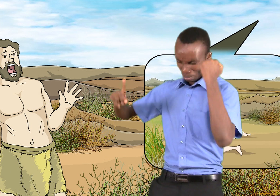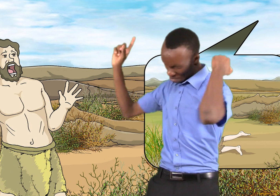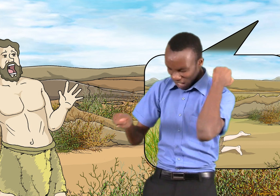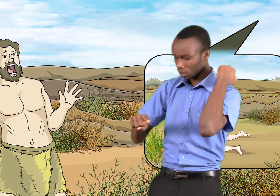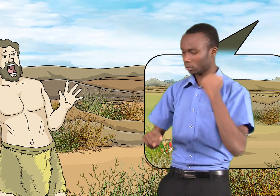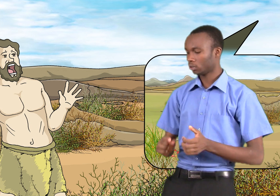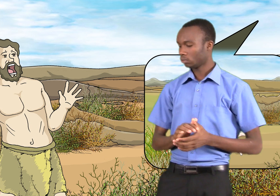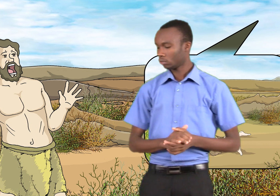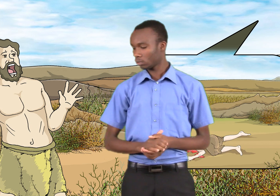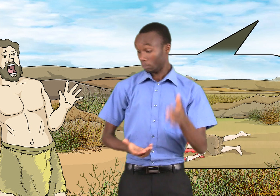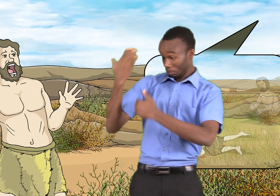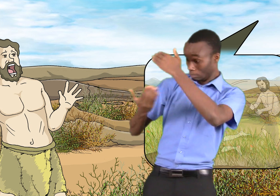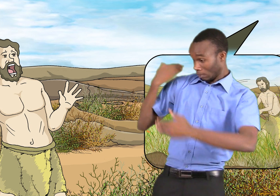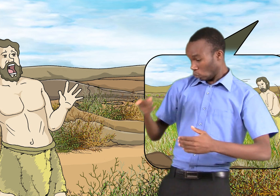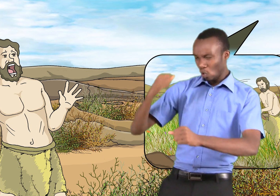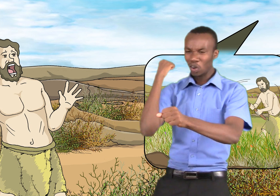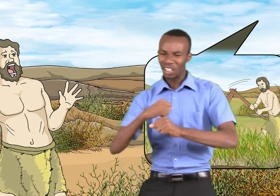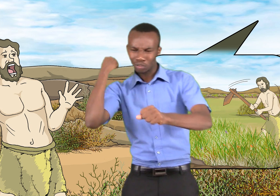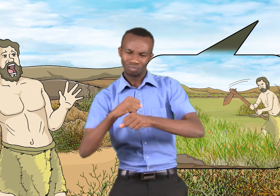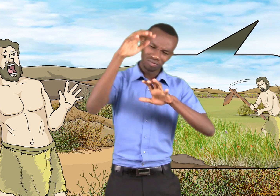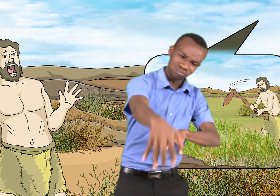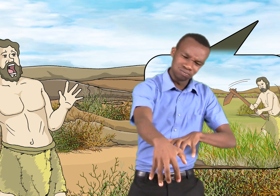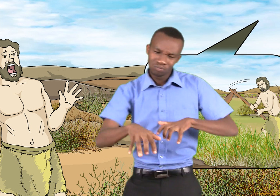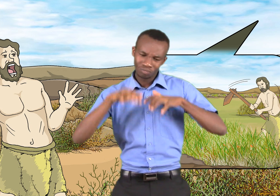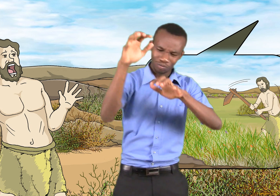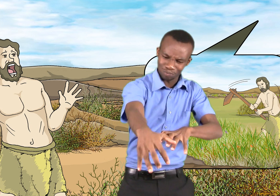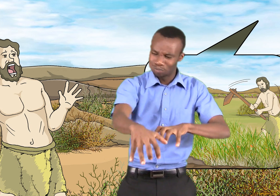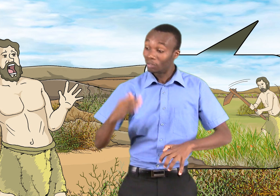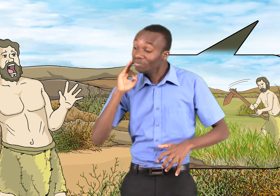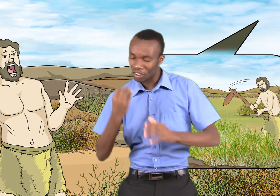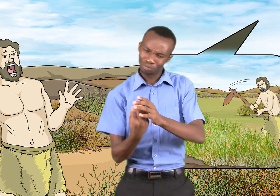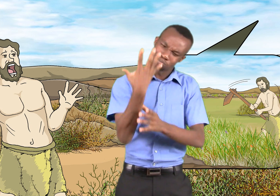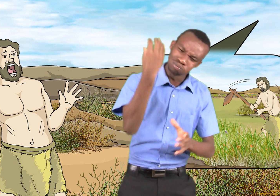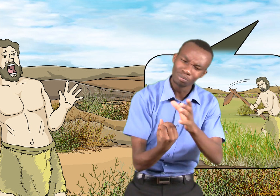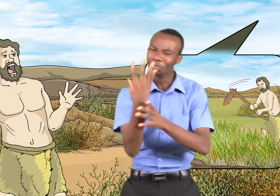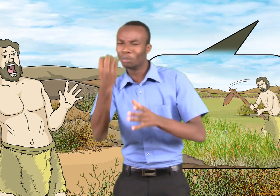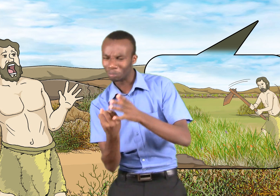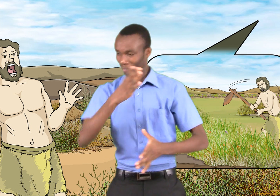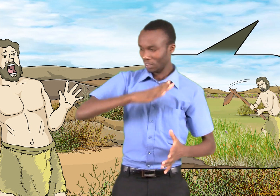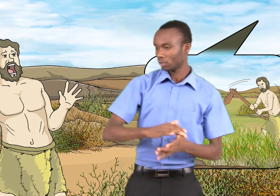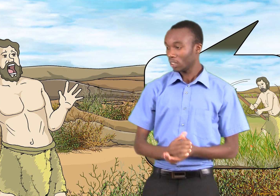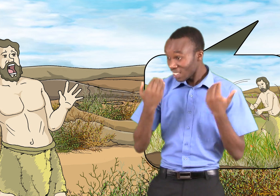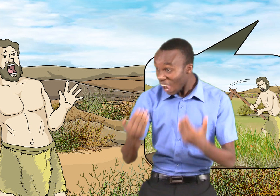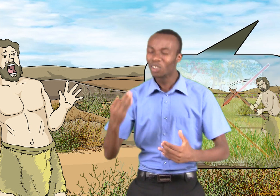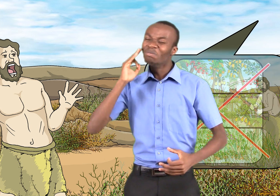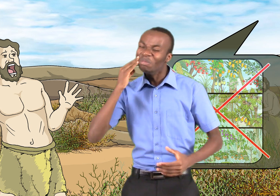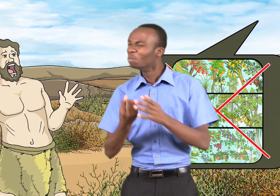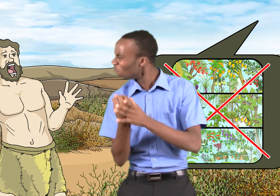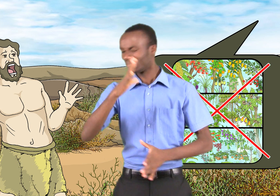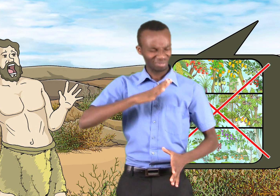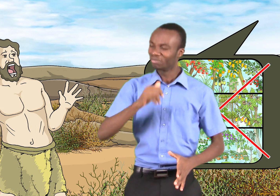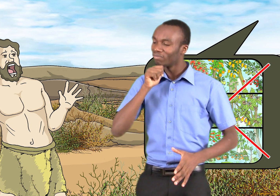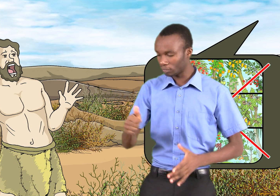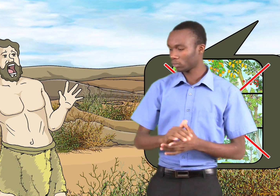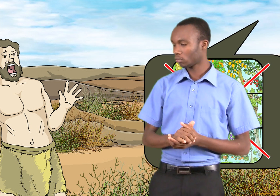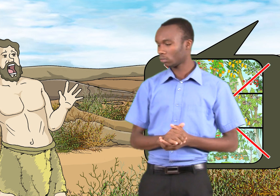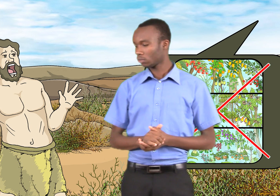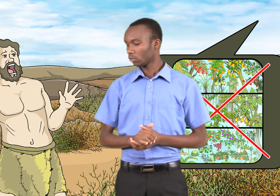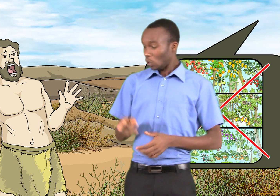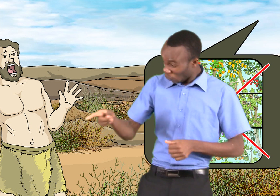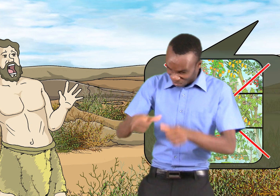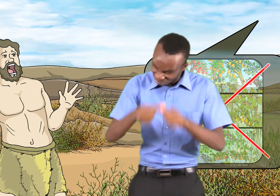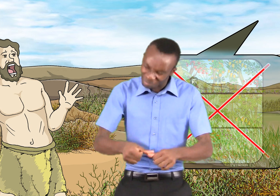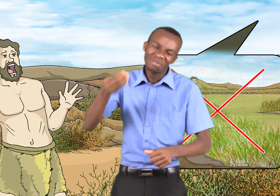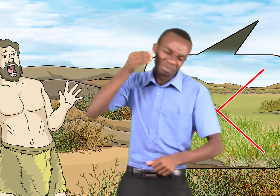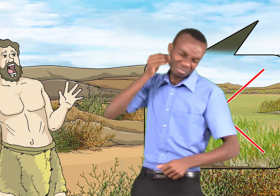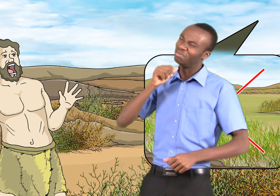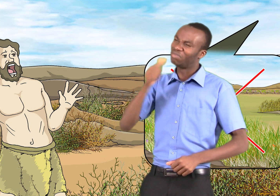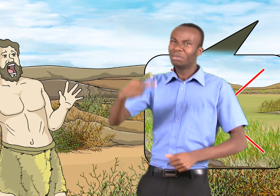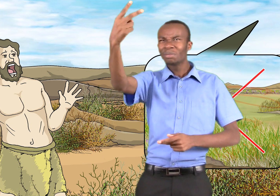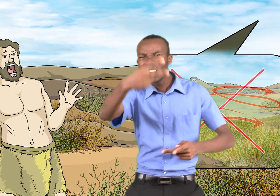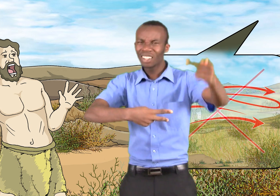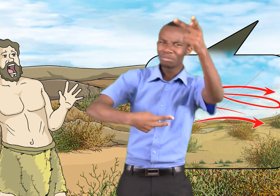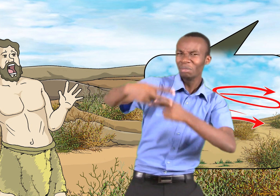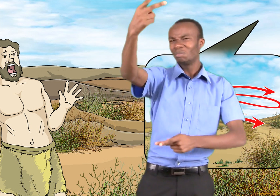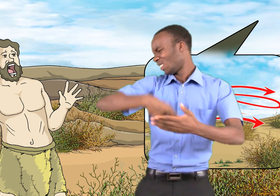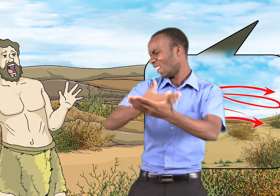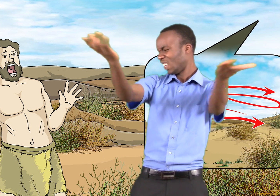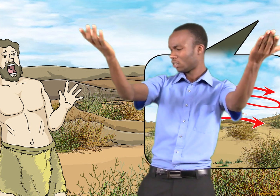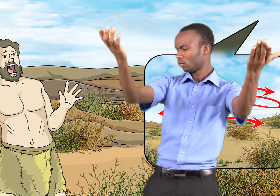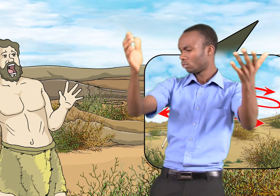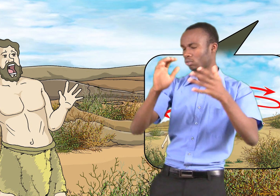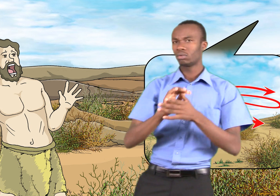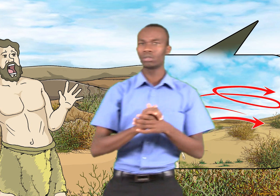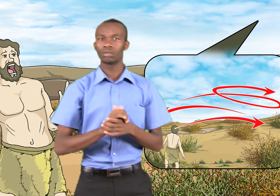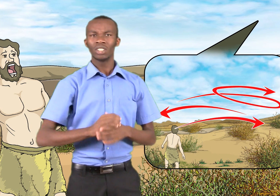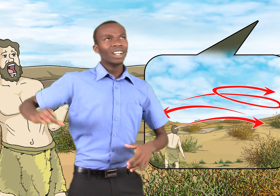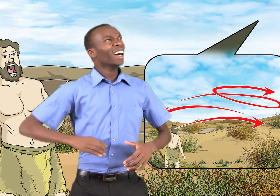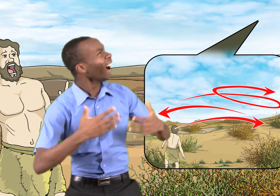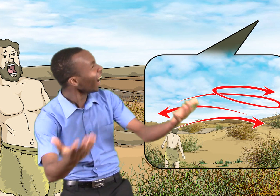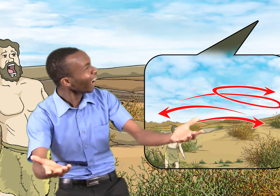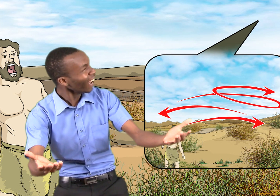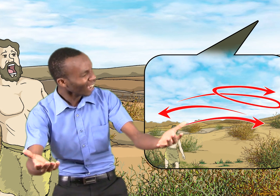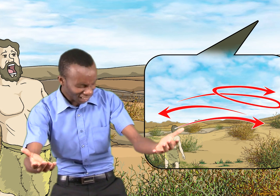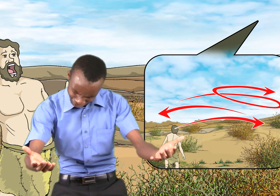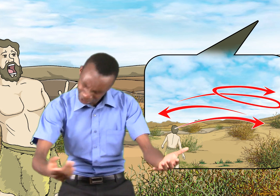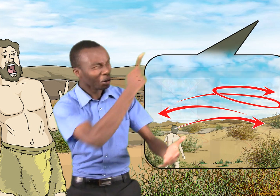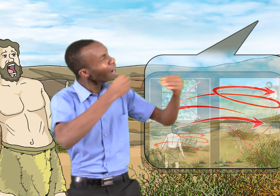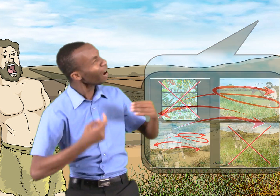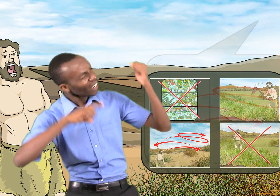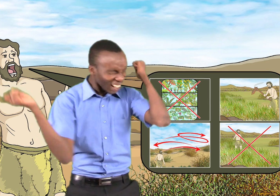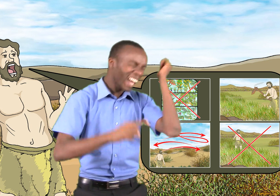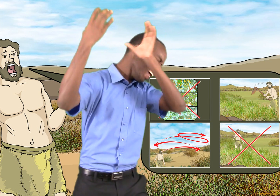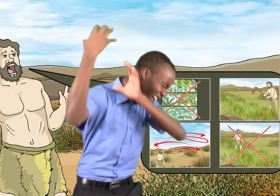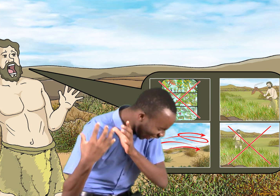When you till the ground, it will no longer yield its produce to you. You will be a fugitive and a wanderer on the earth.”